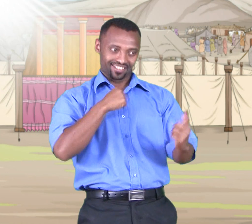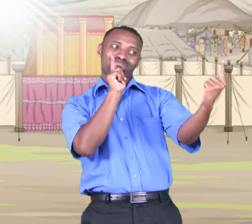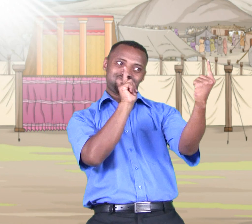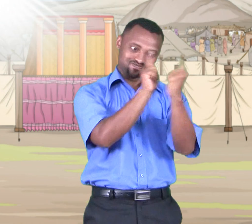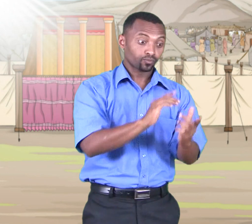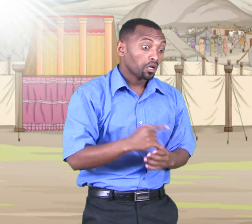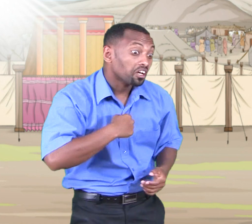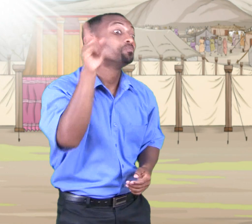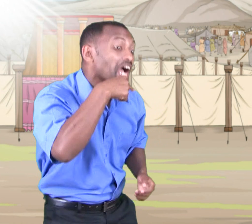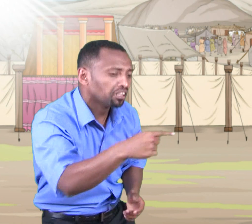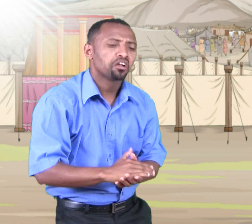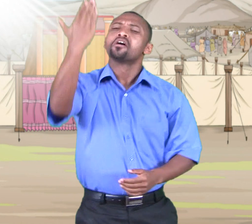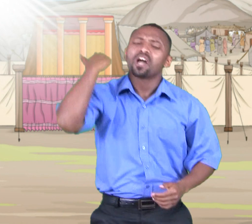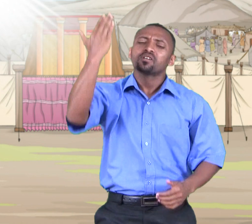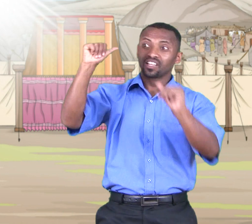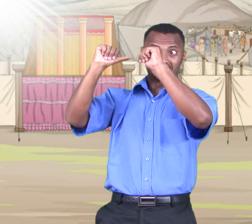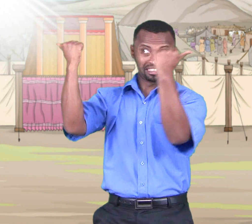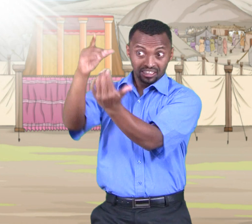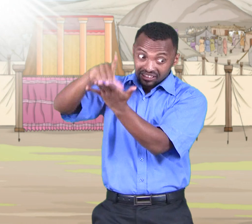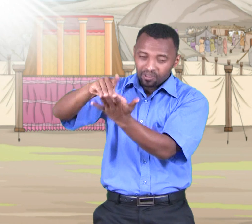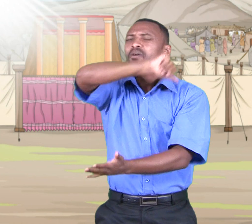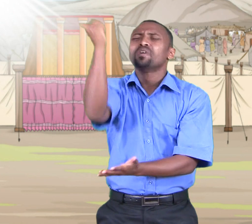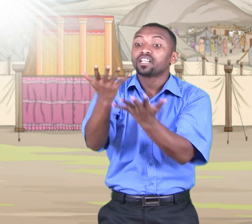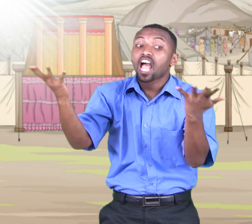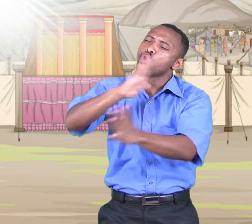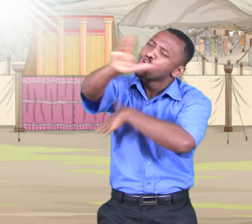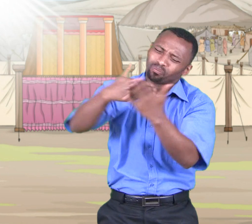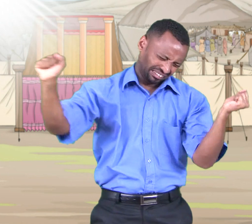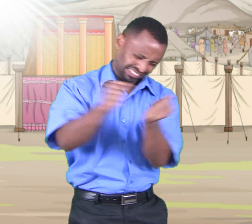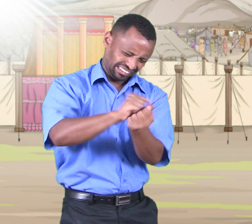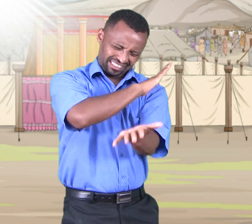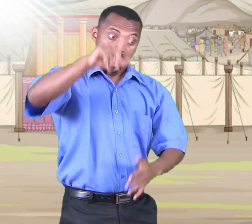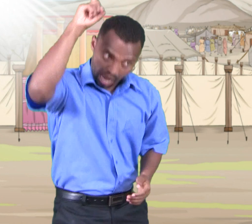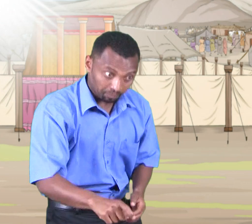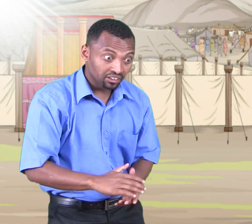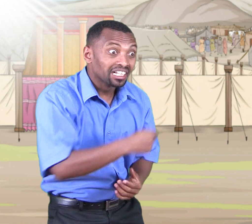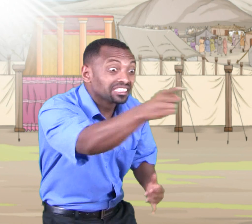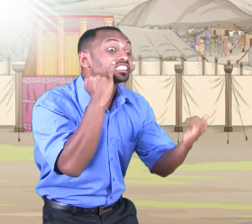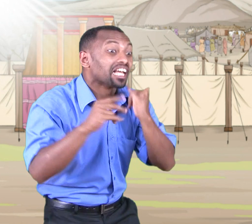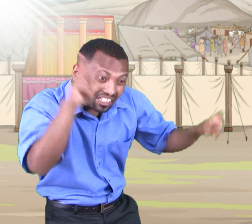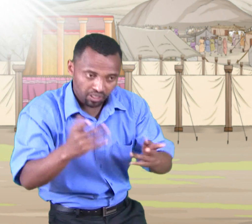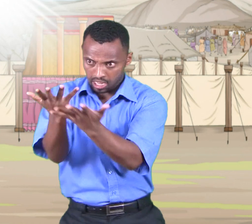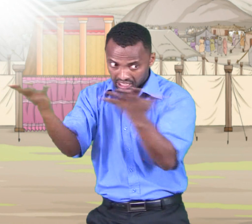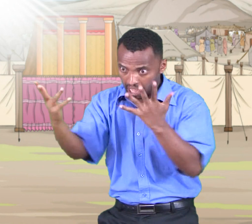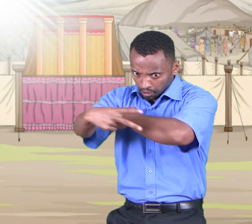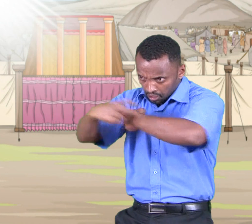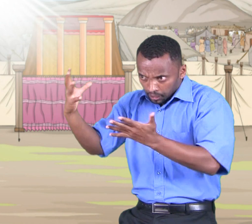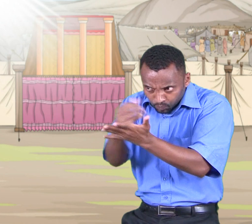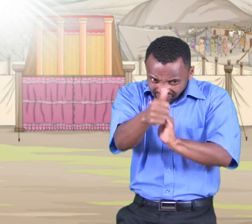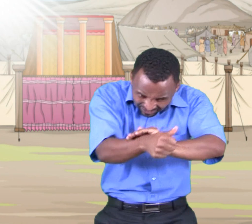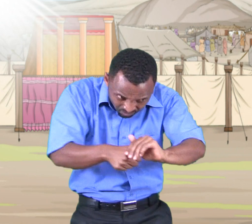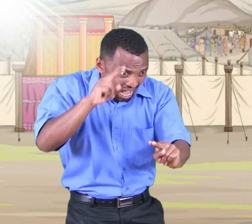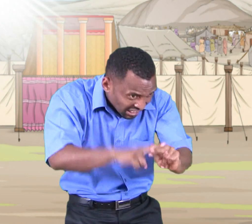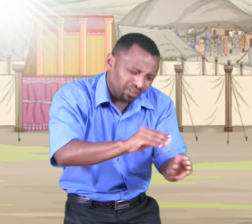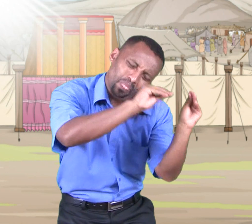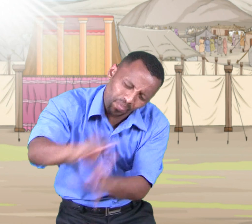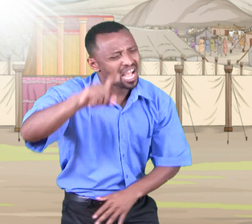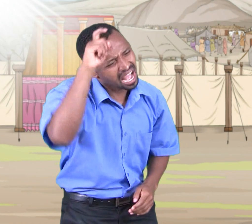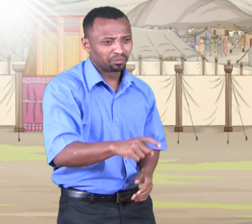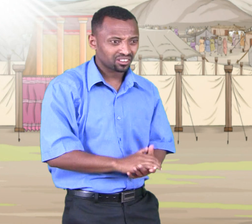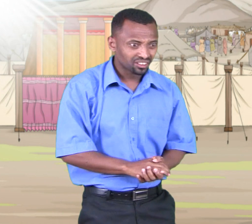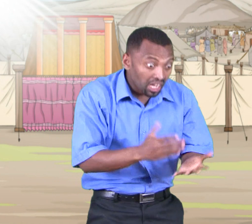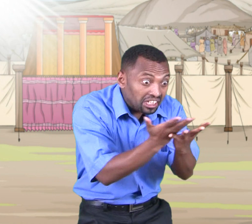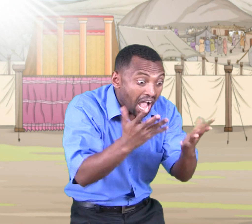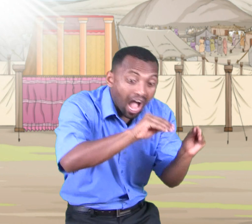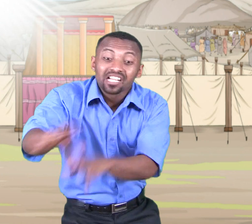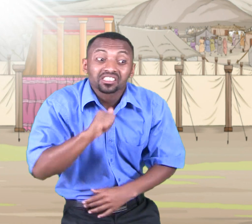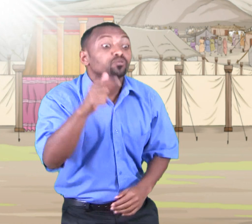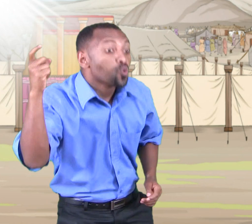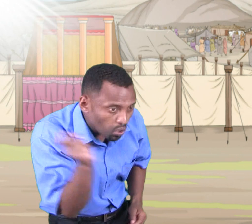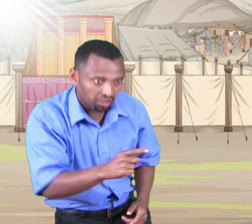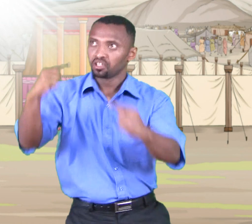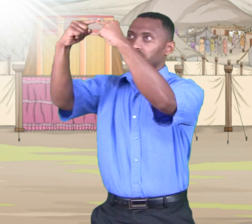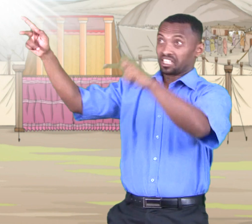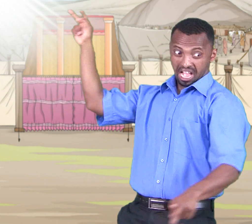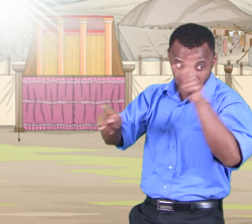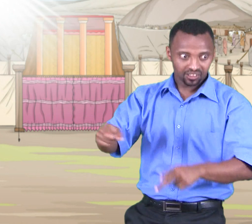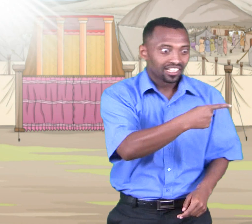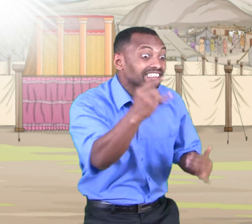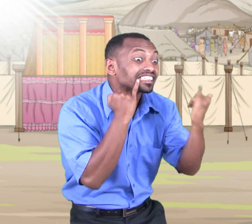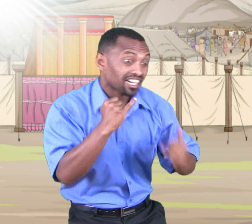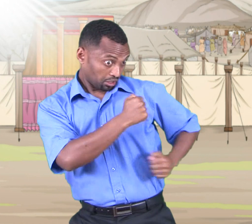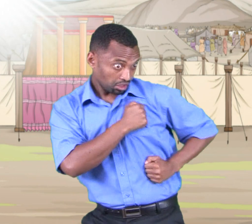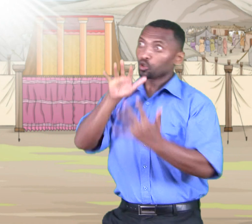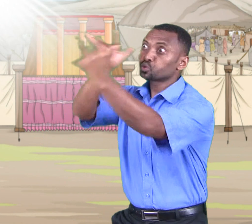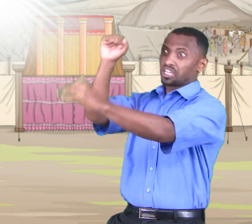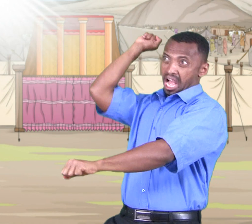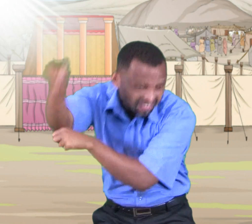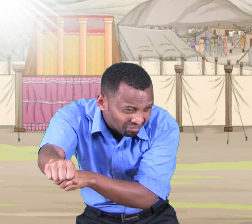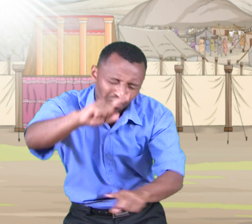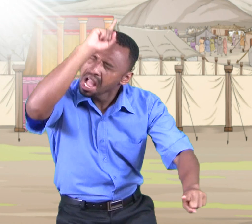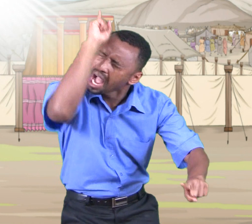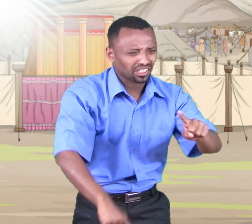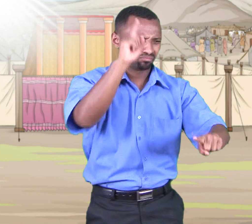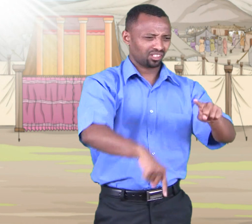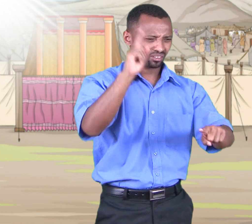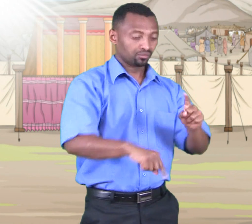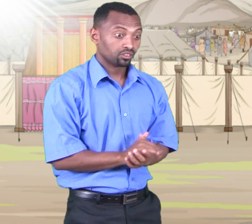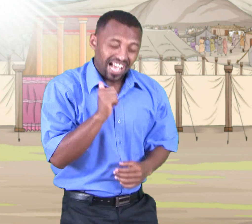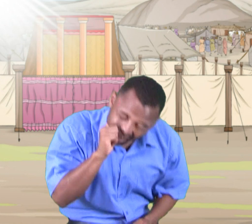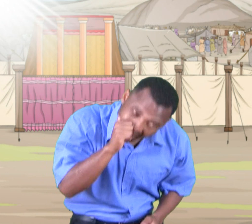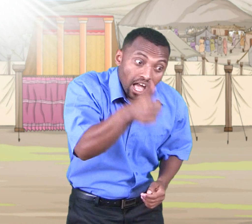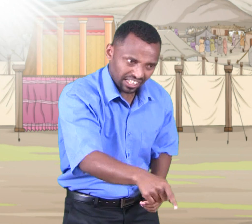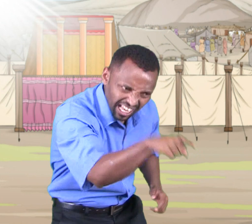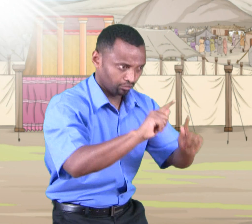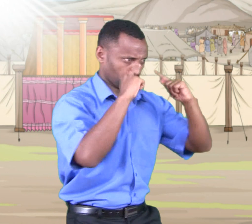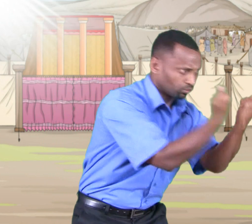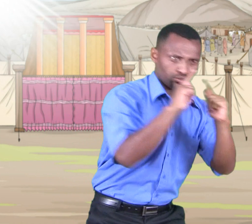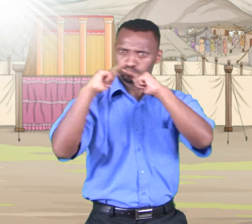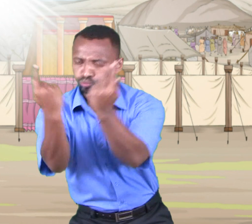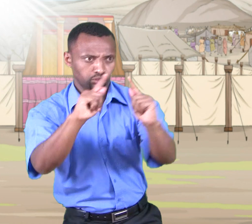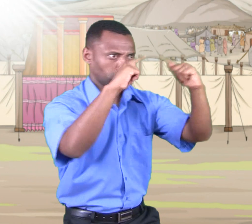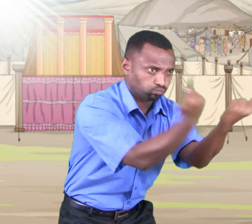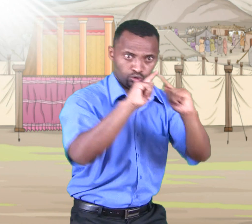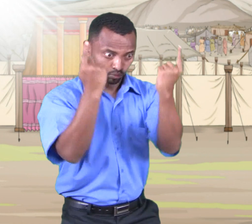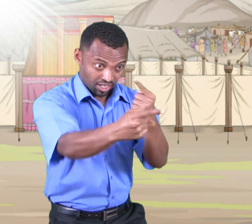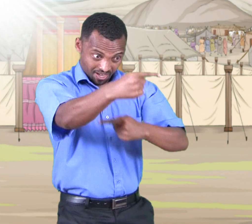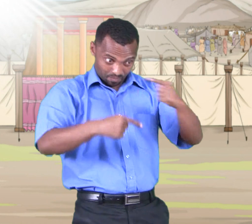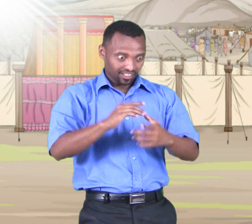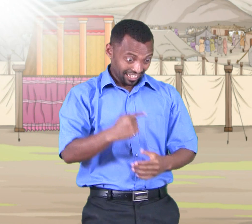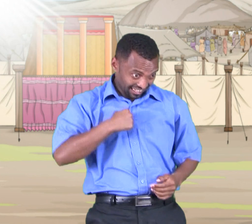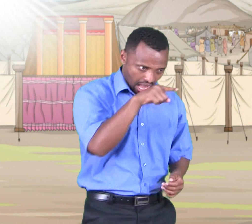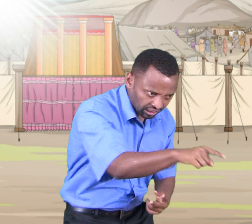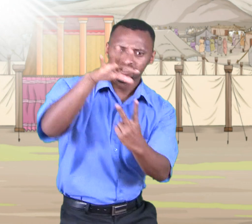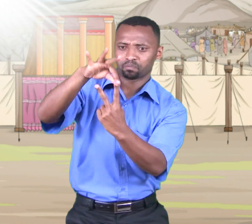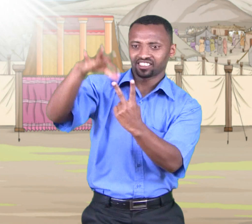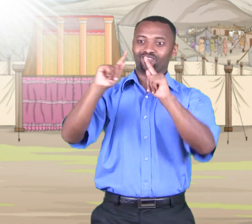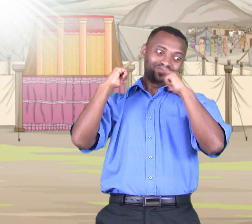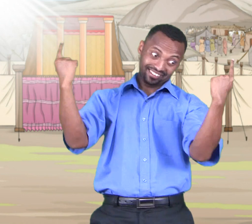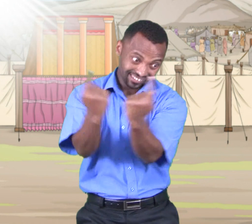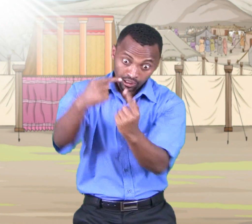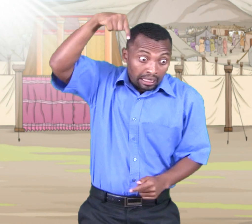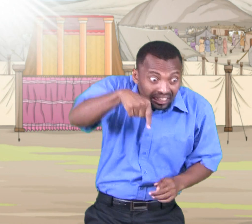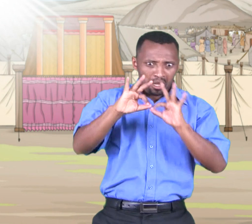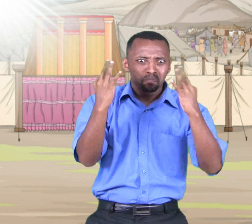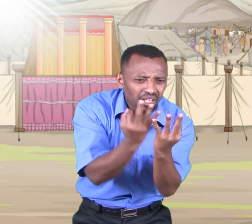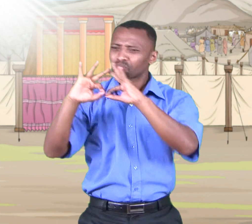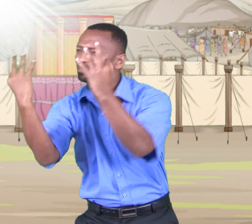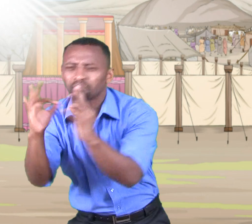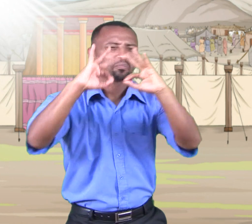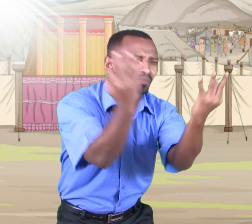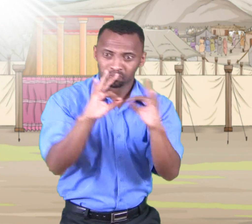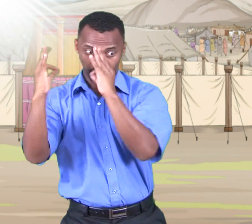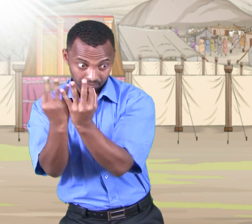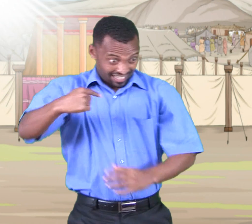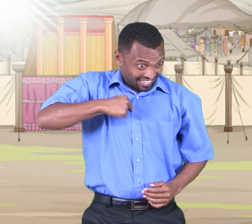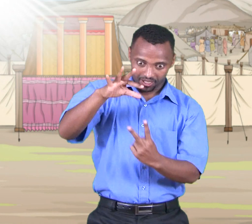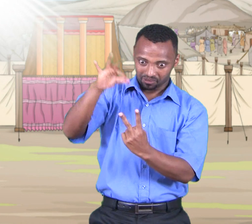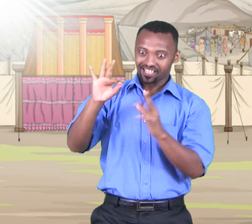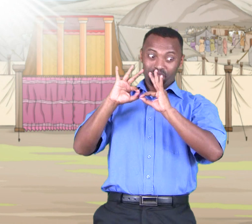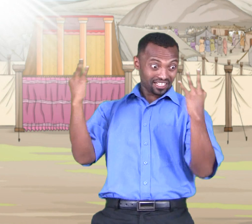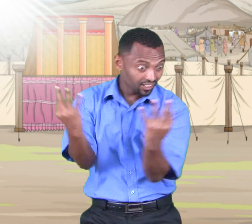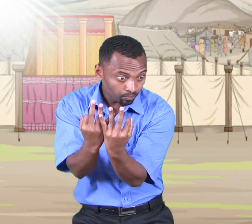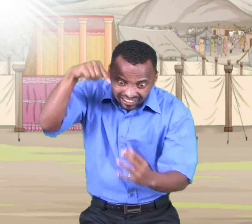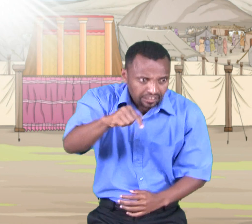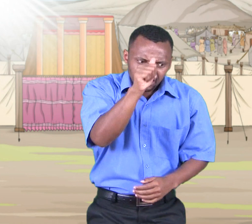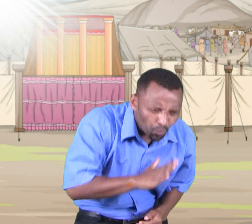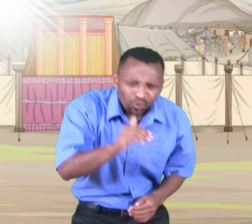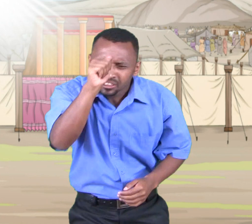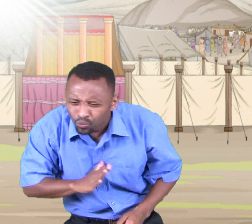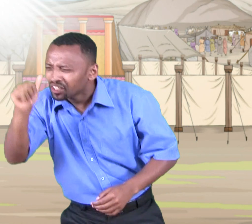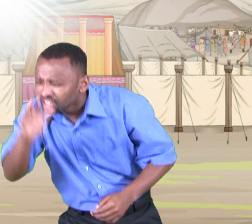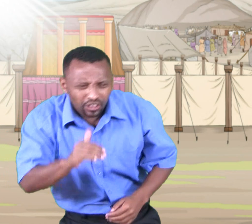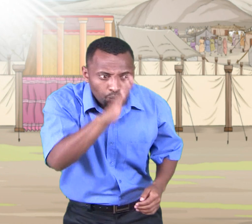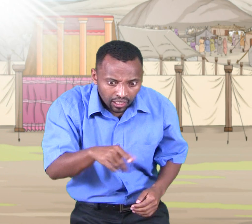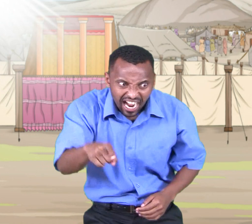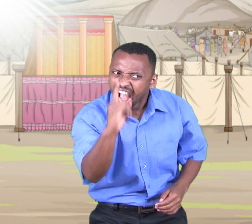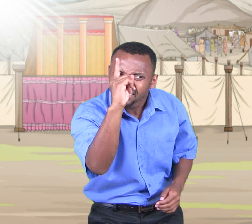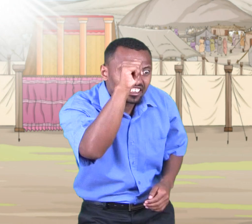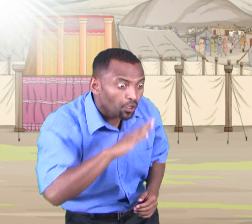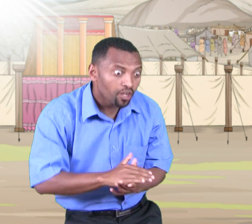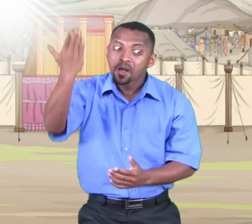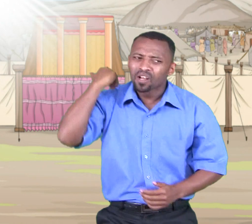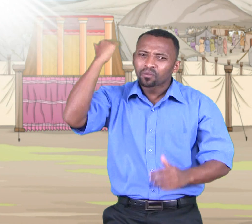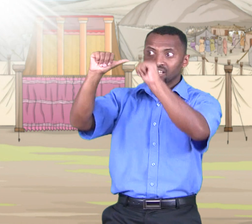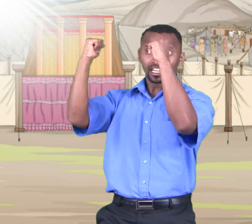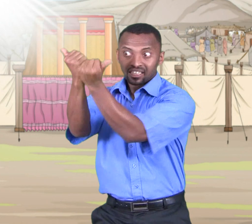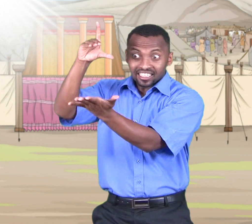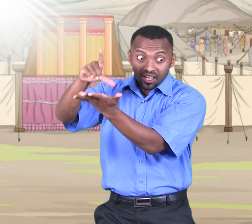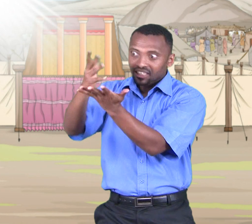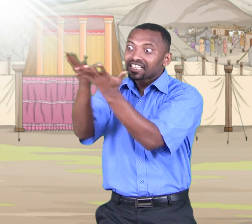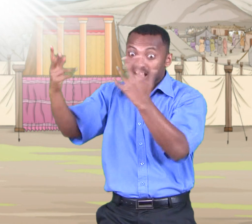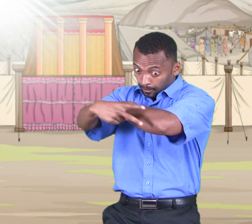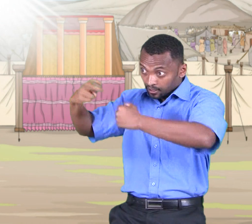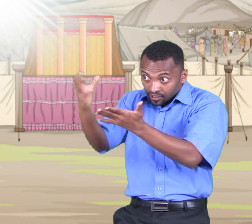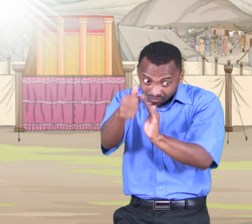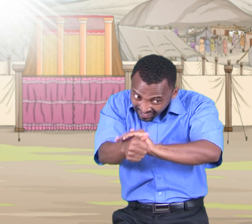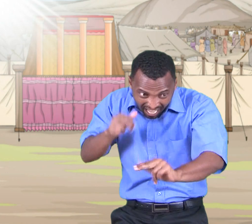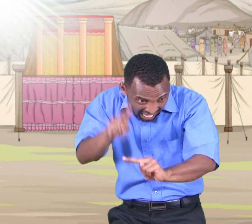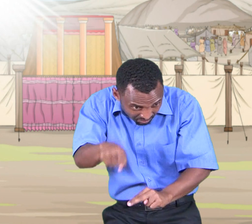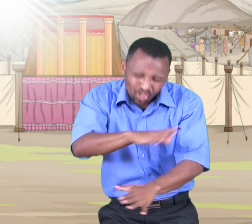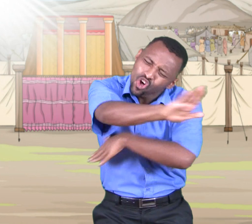Get up and consecrate the people, saying, ‘Consecrate yourselves for tomorrow, for this is what the LORD, the God of Israel, says: Among you, O Israel, there are things devoted to destruction. You cannot stand against your enemies until you remove them. In the morning you must present yourselves tribe by tribe.